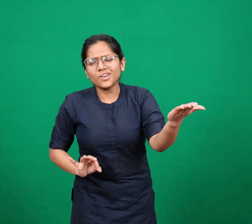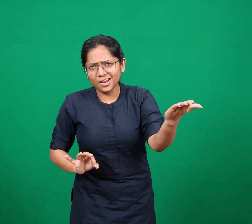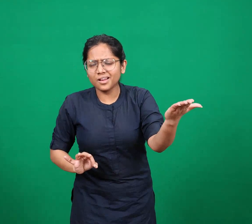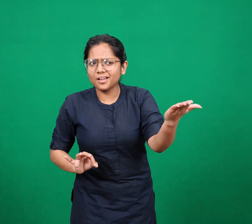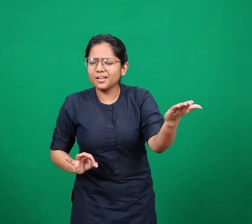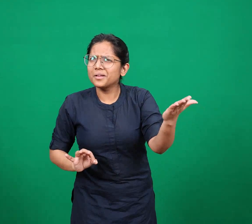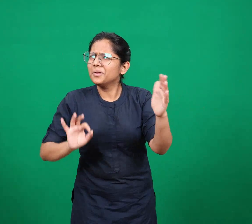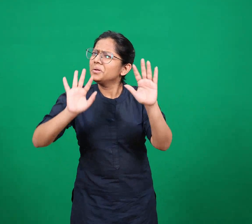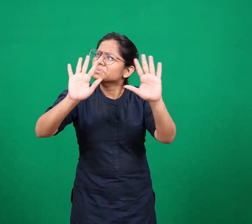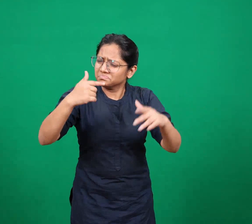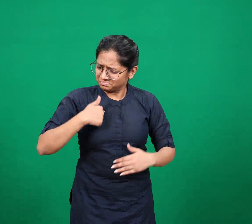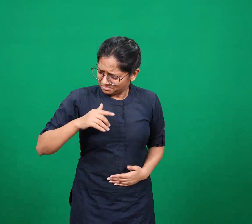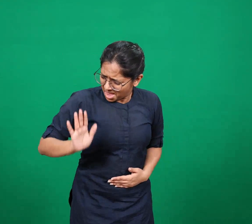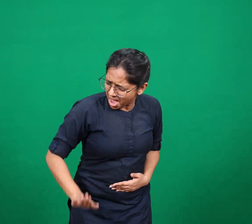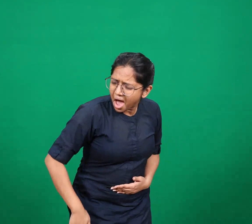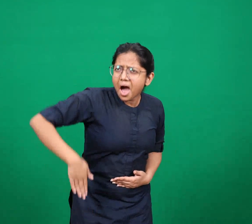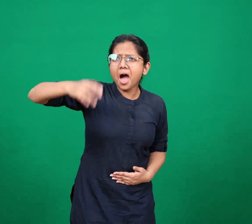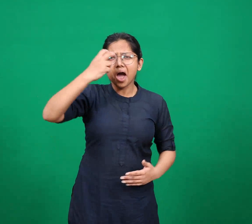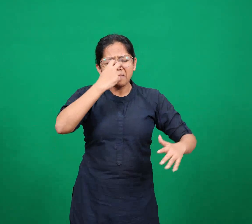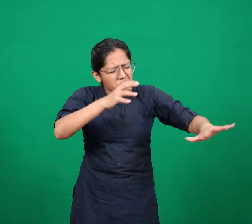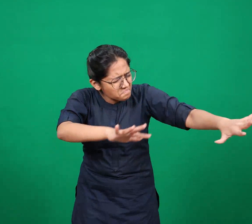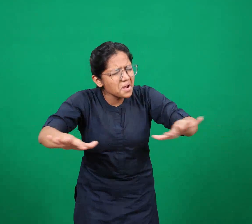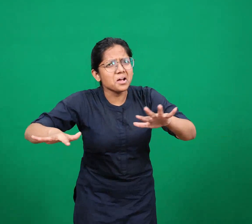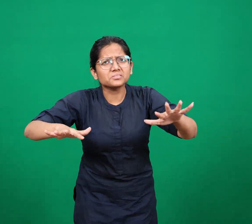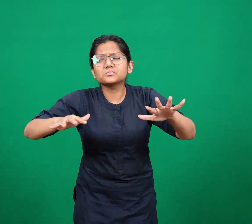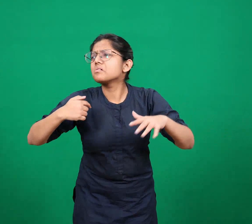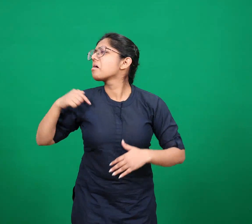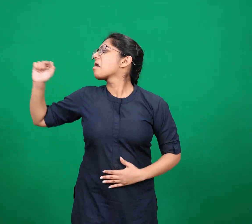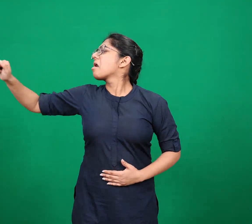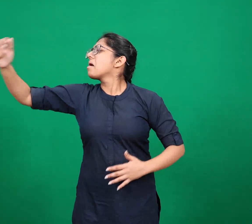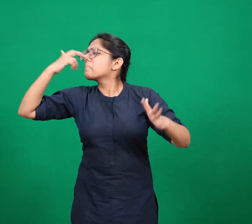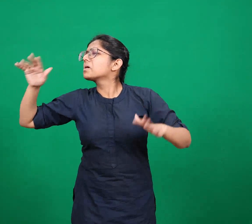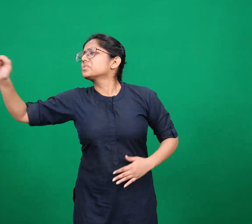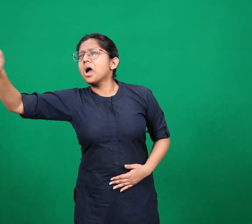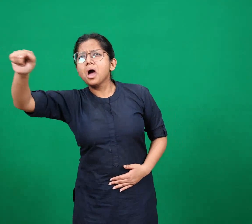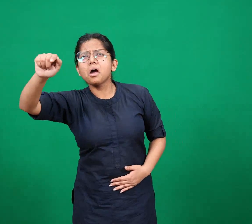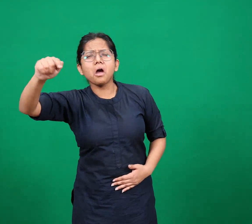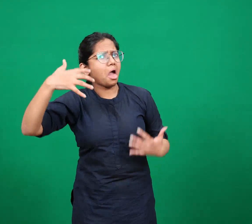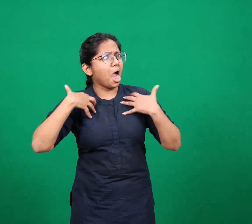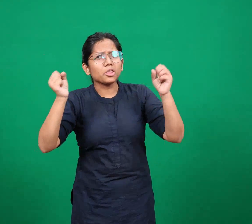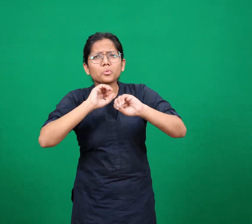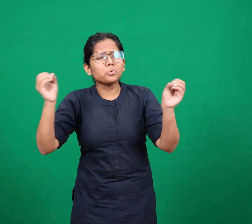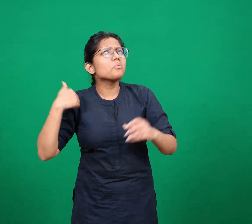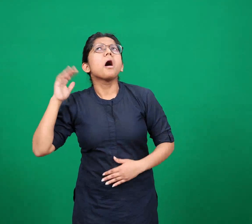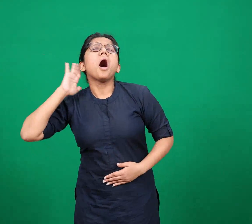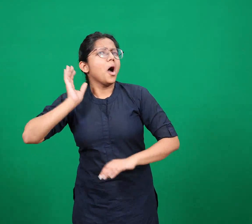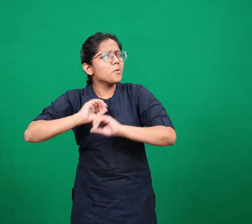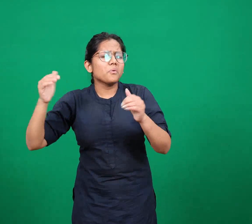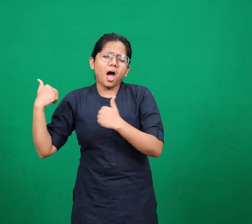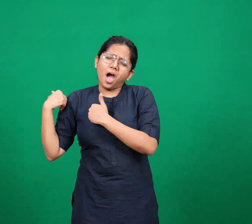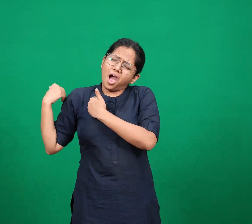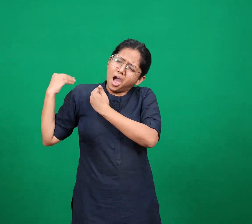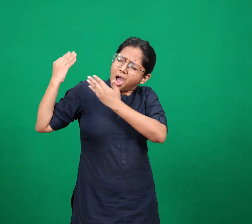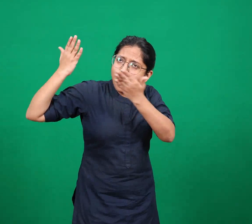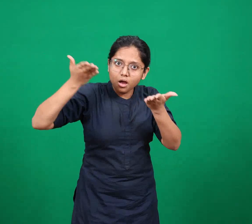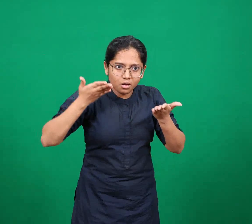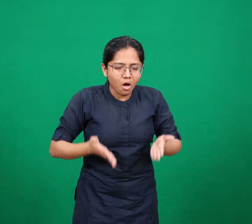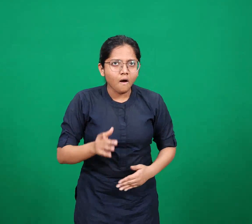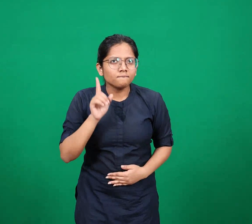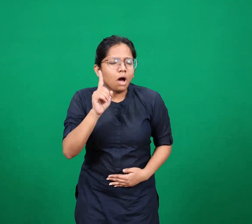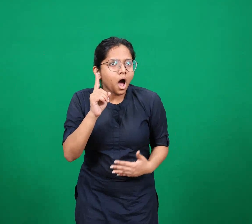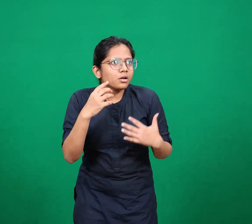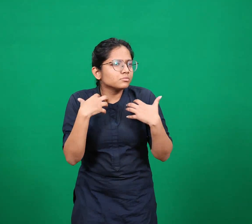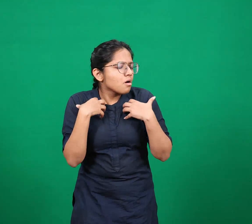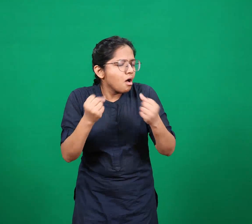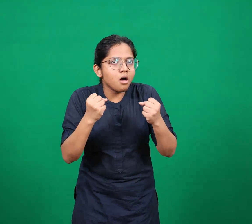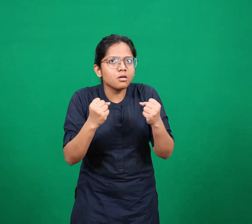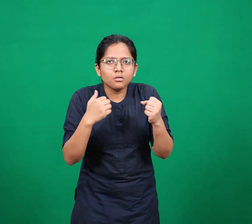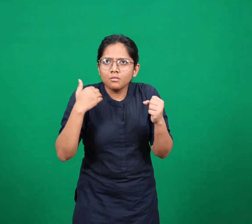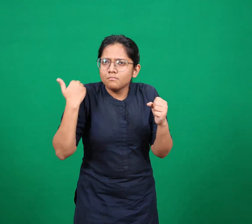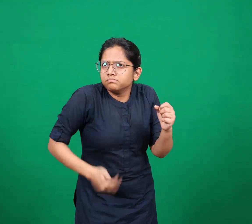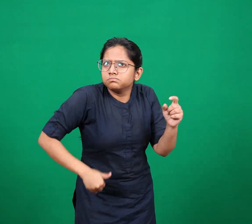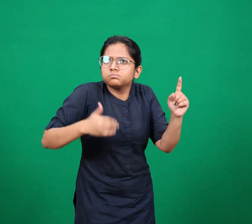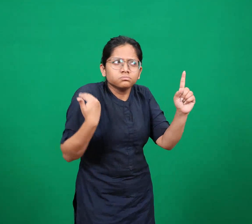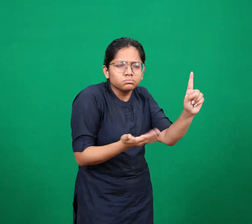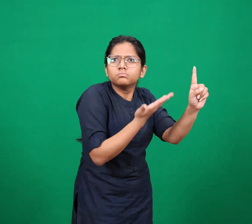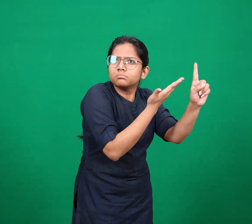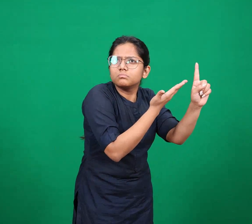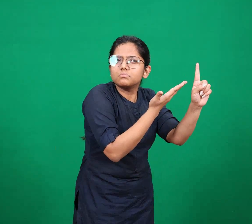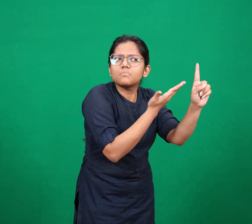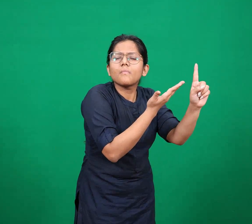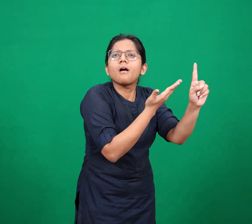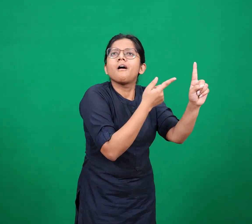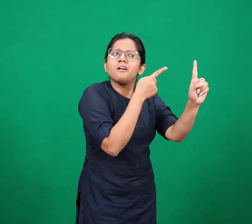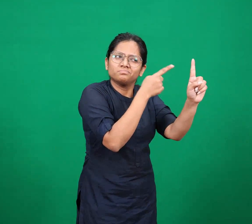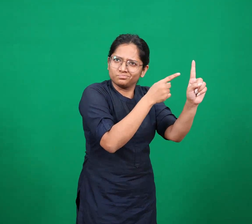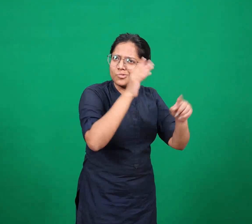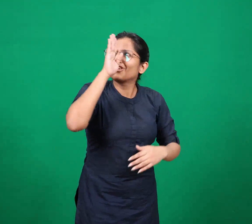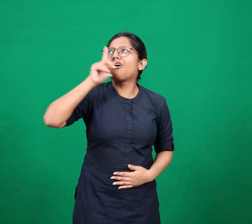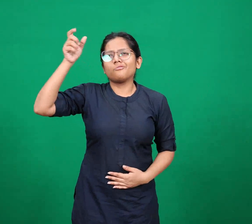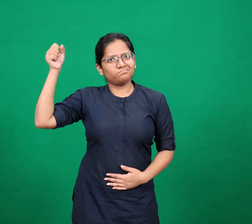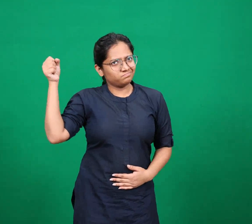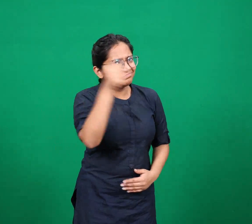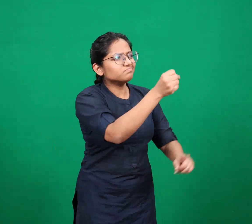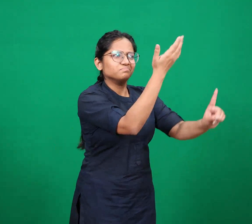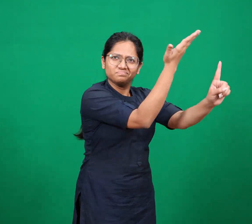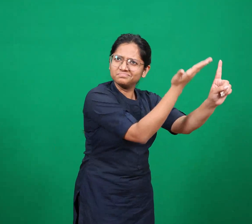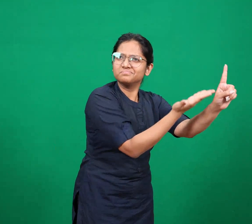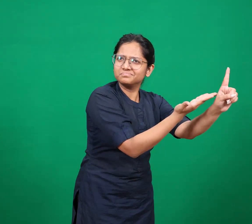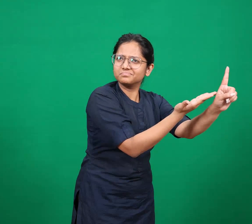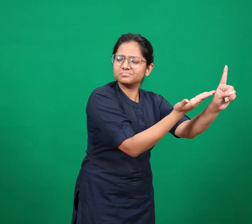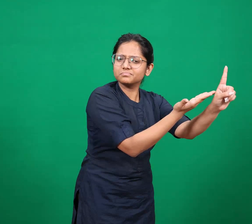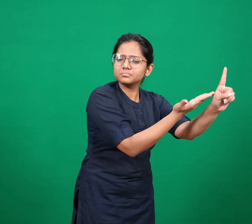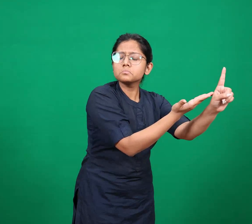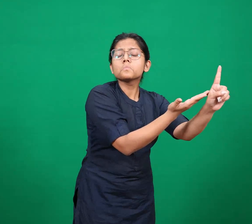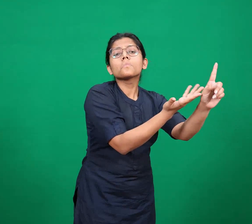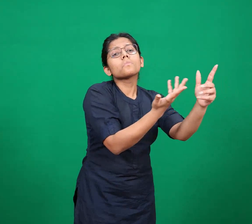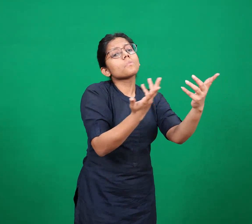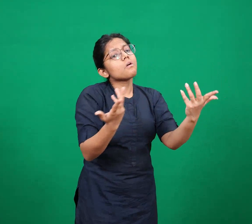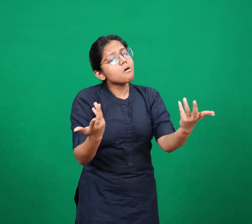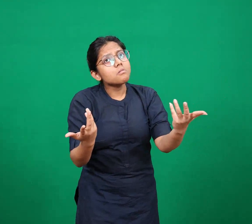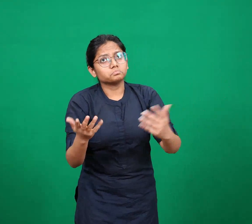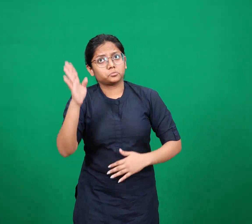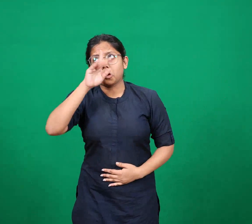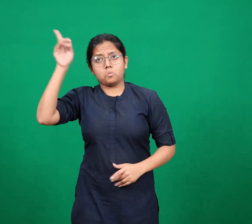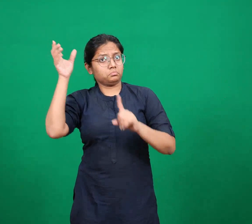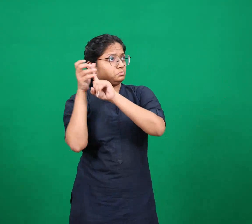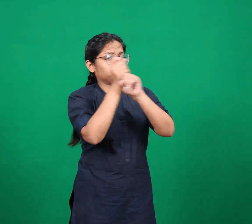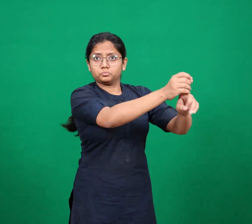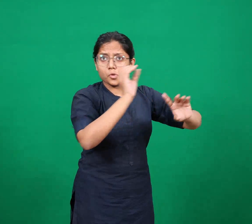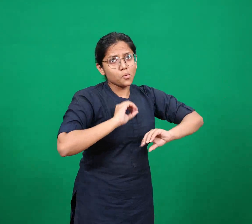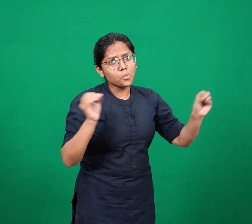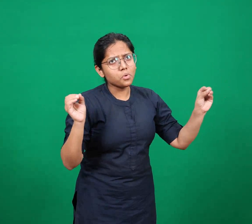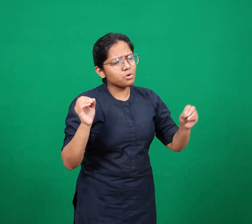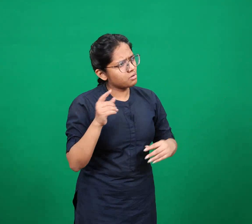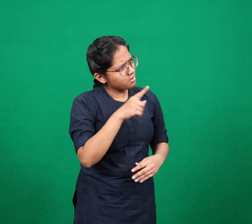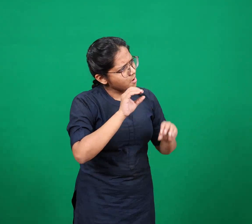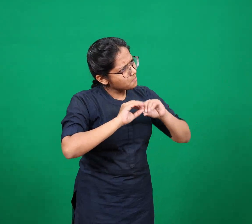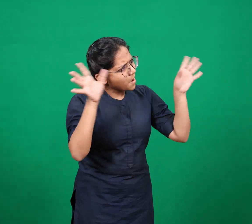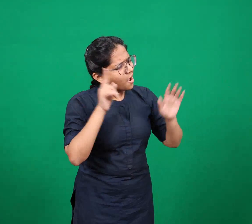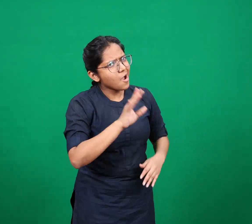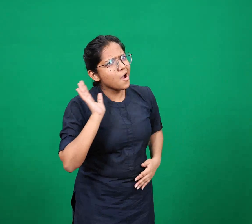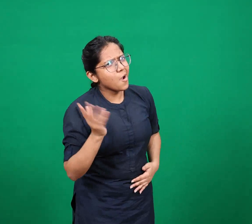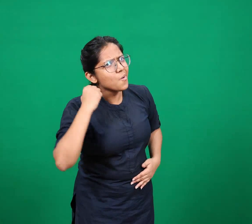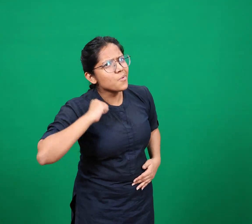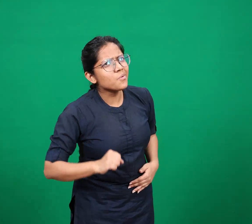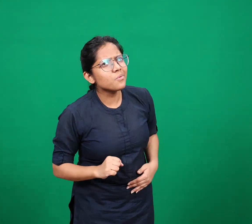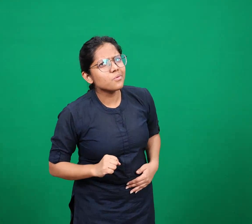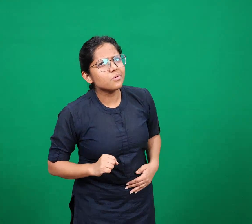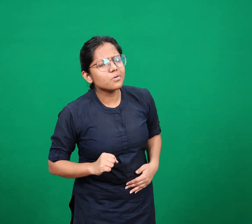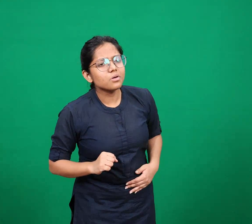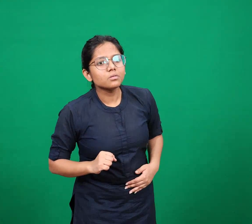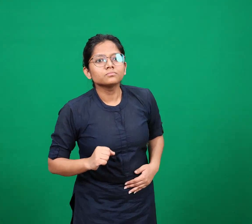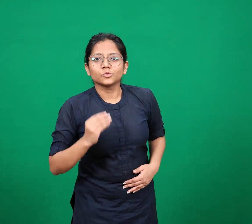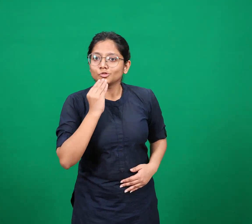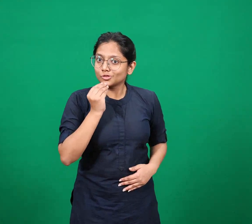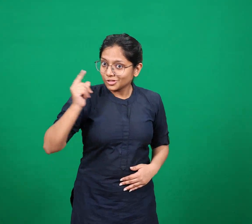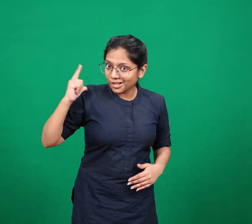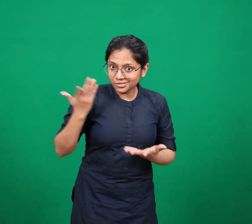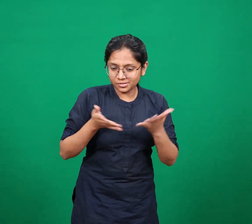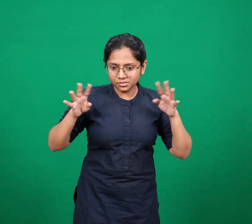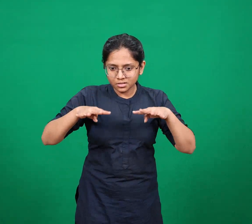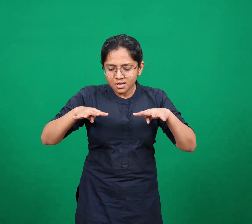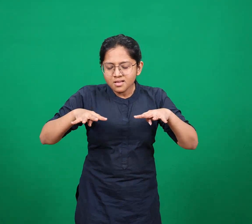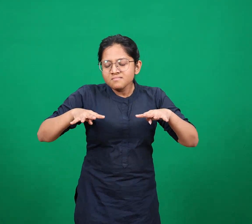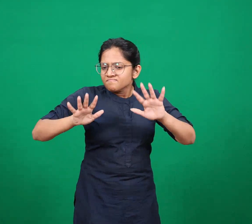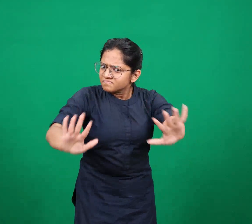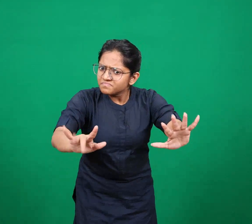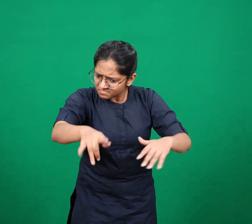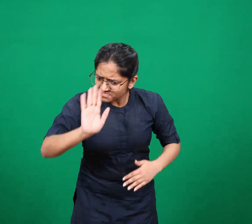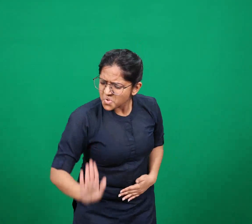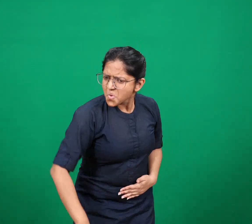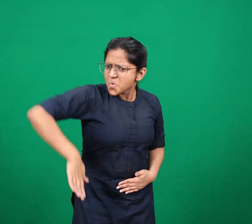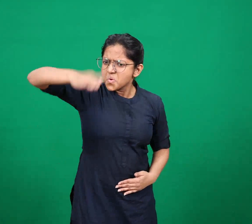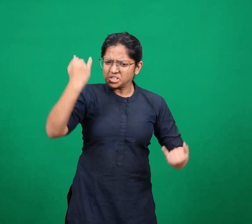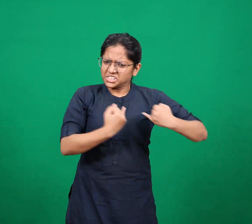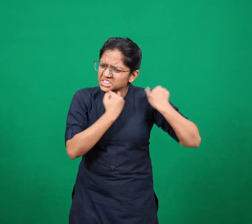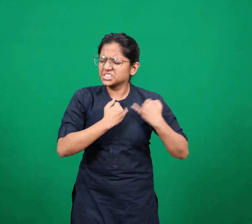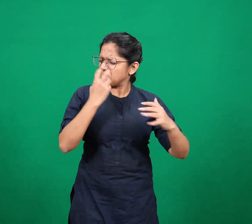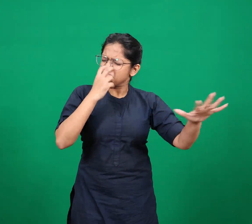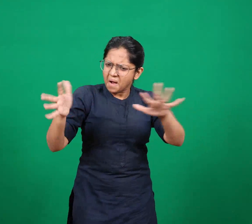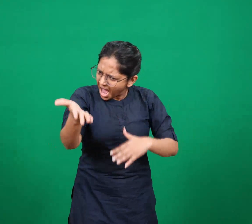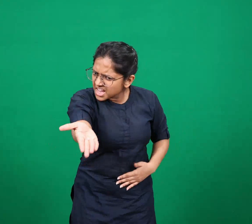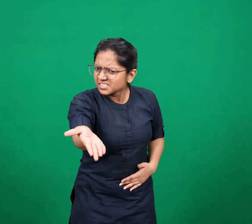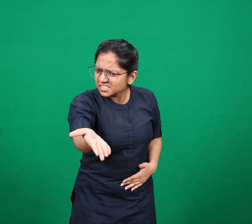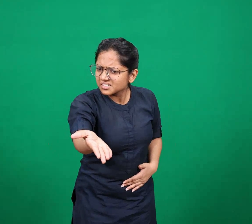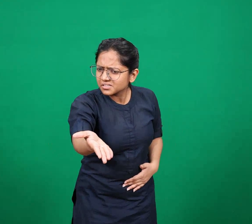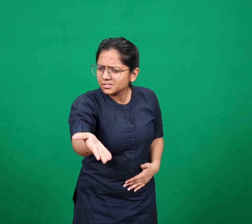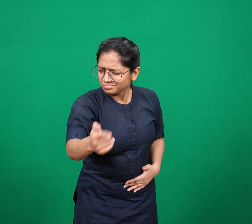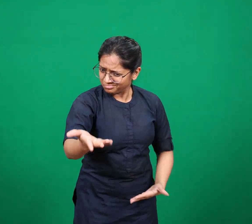Never before has anyone heard of opening the eyes of a man born blind. If this man were not from God, He could do no such thing."